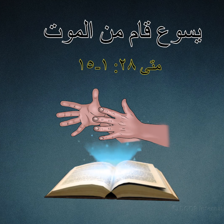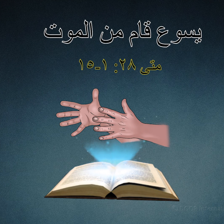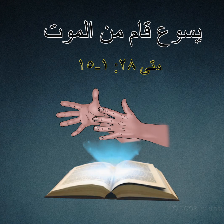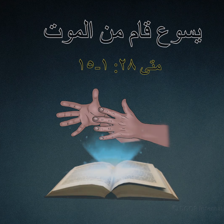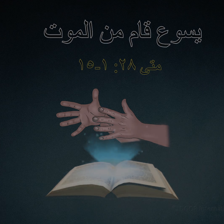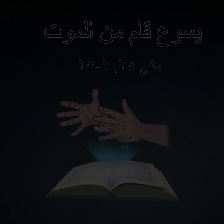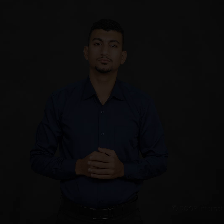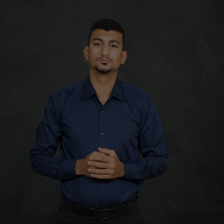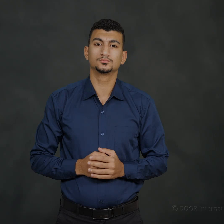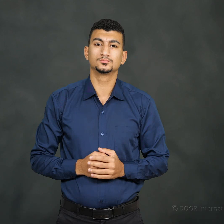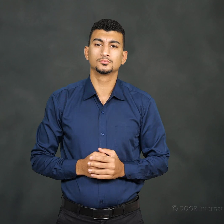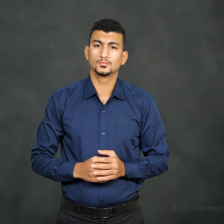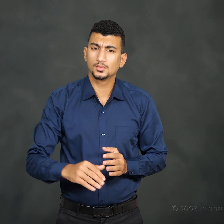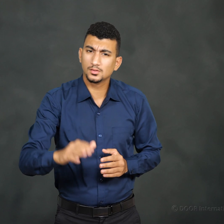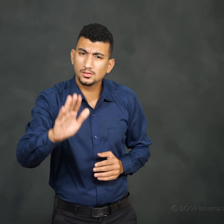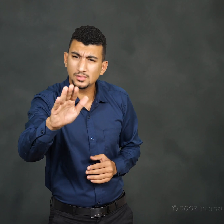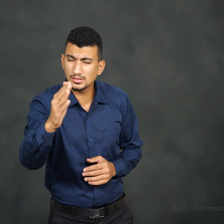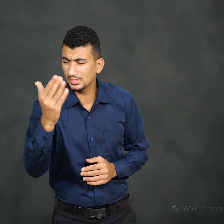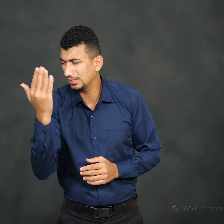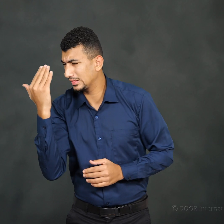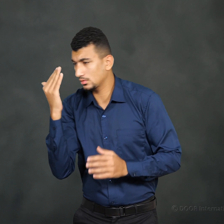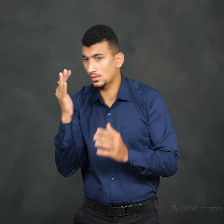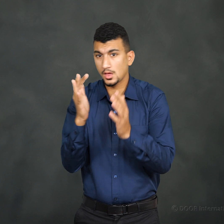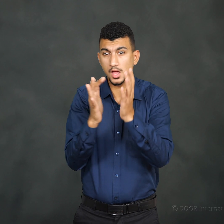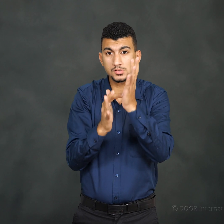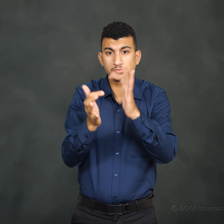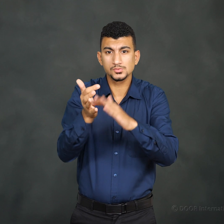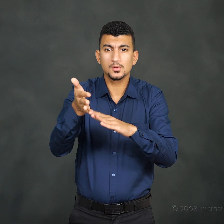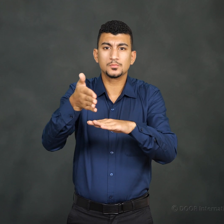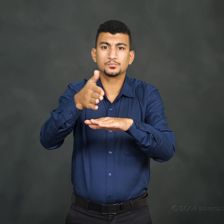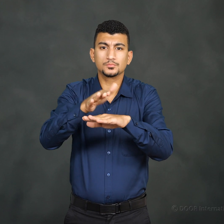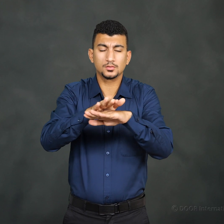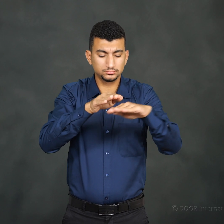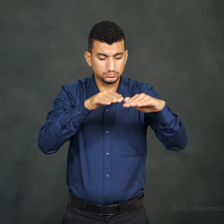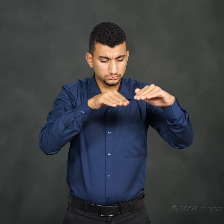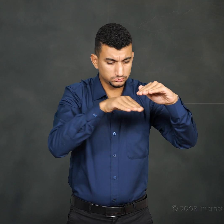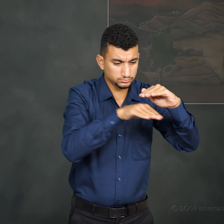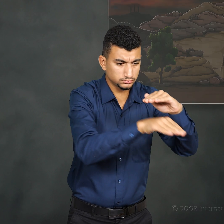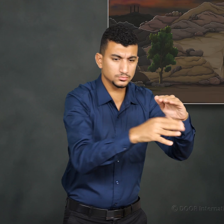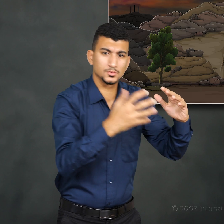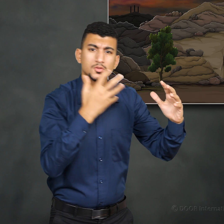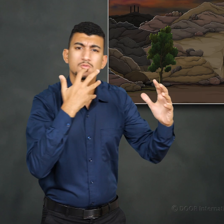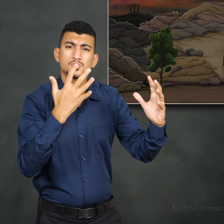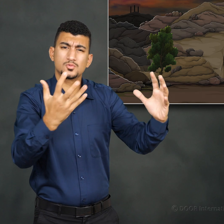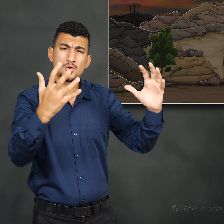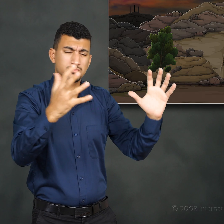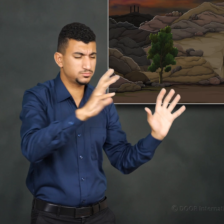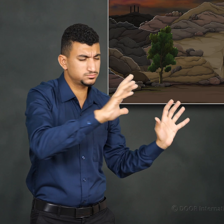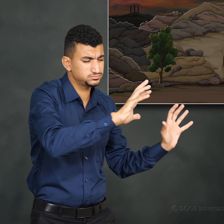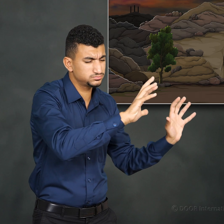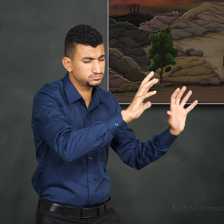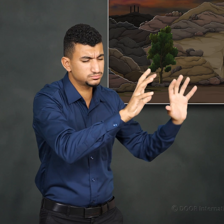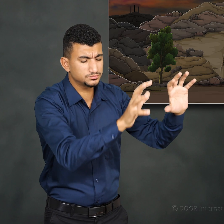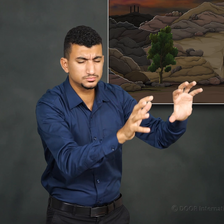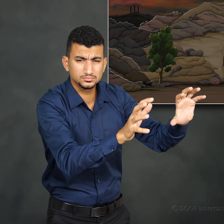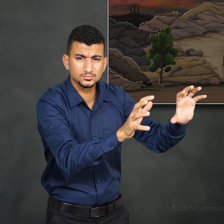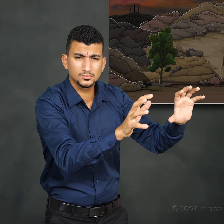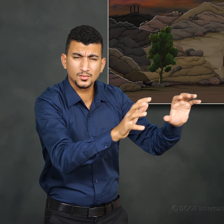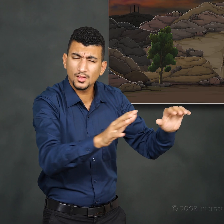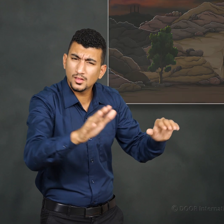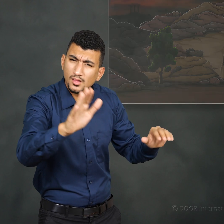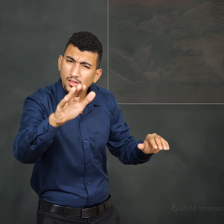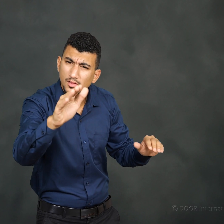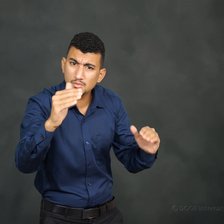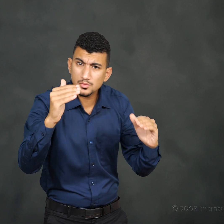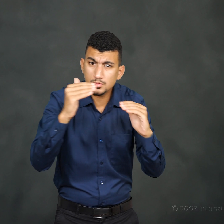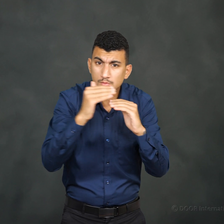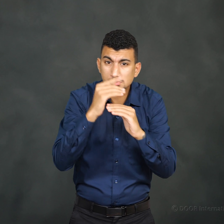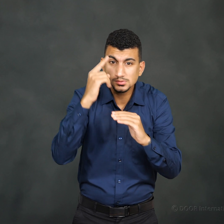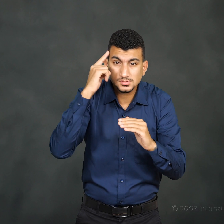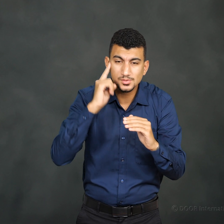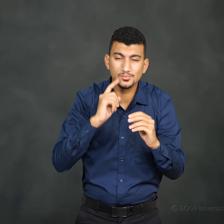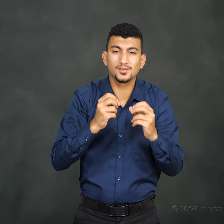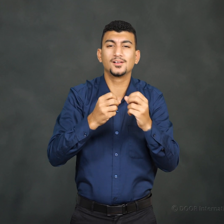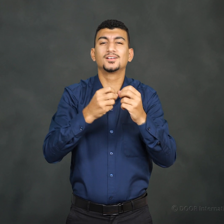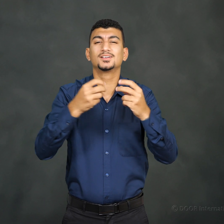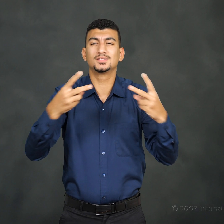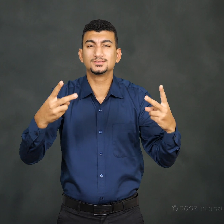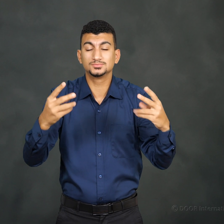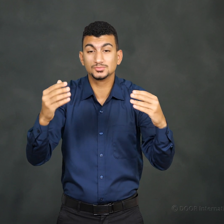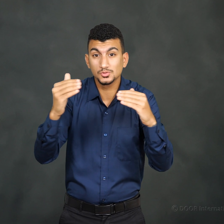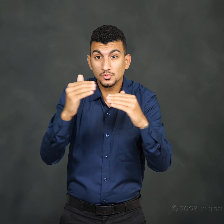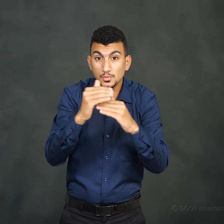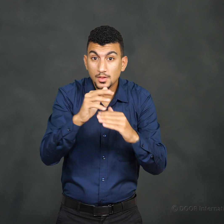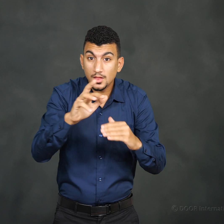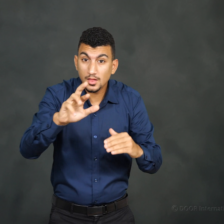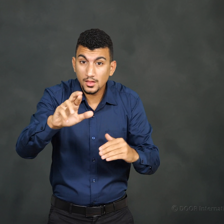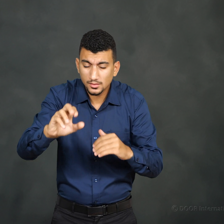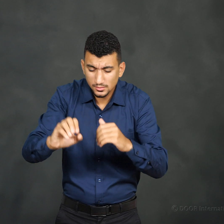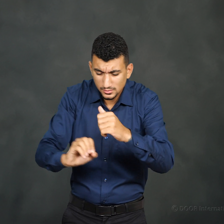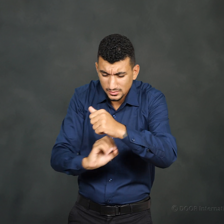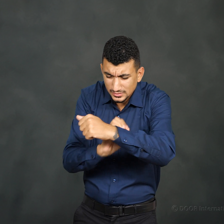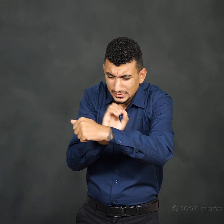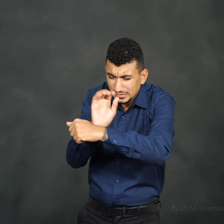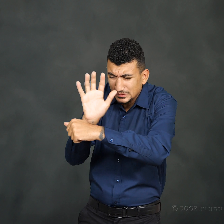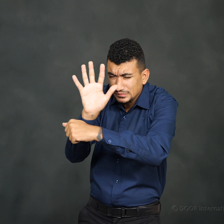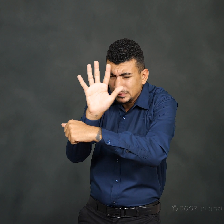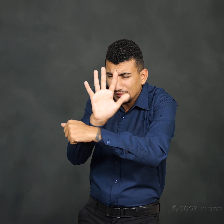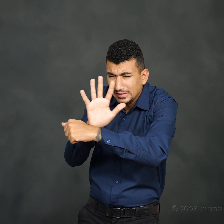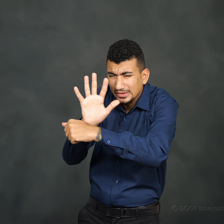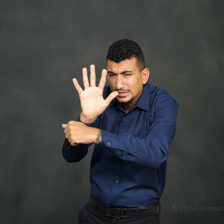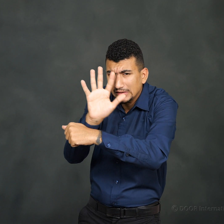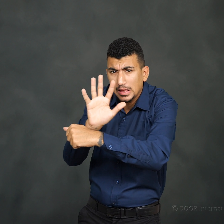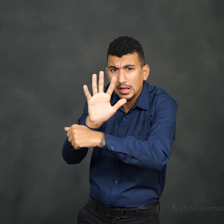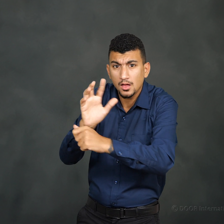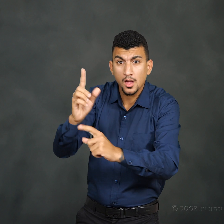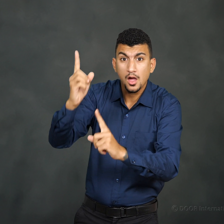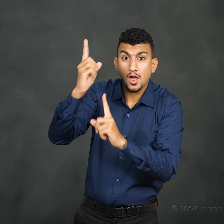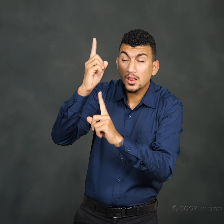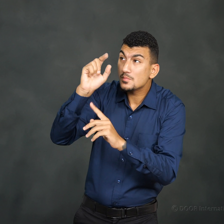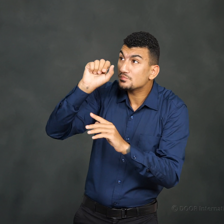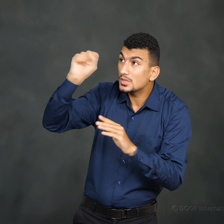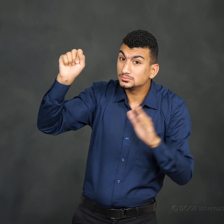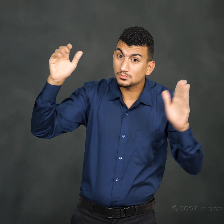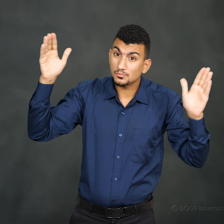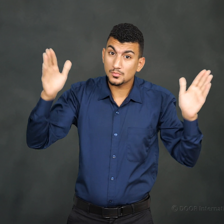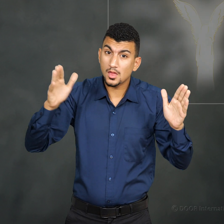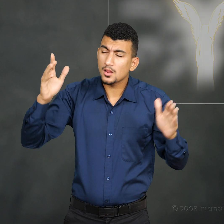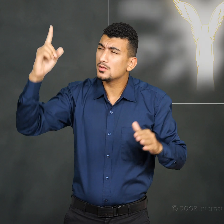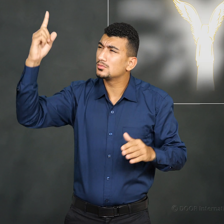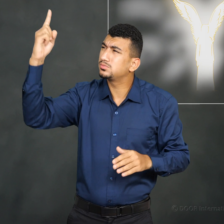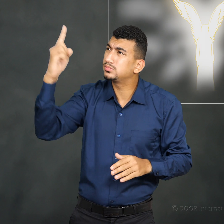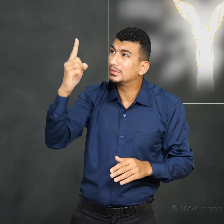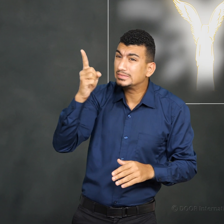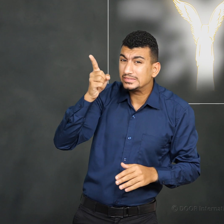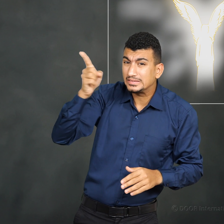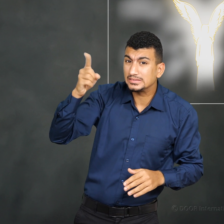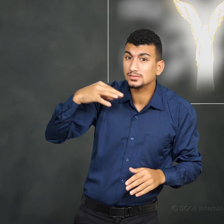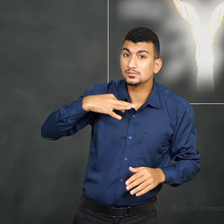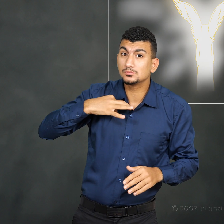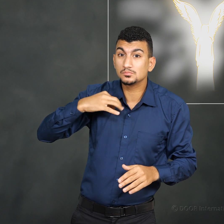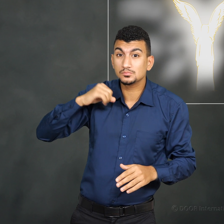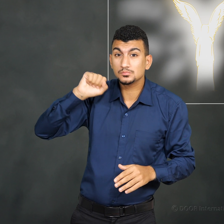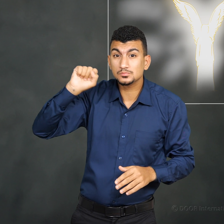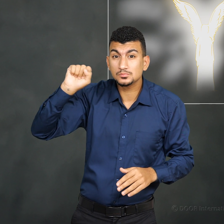After the Sabbath, at dawn on the first day of the week, Mary Magdalene and the other Mary went to see the tomb.